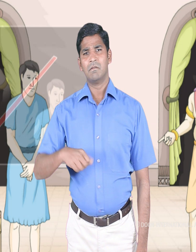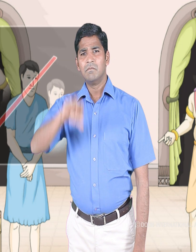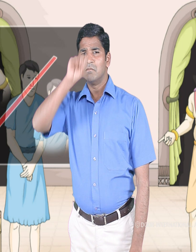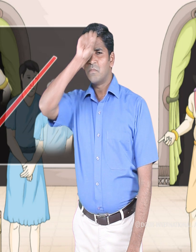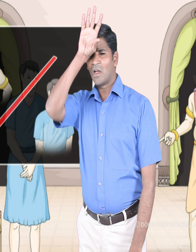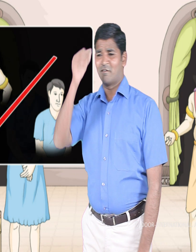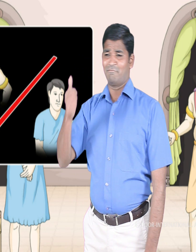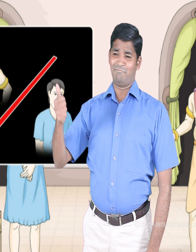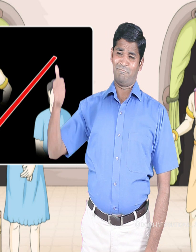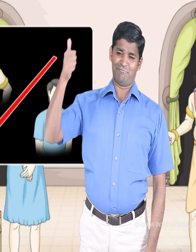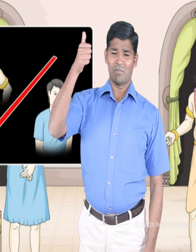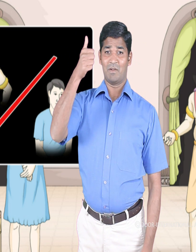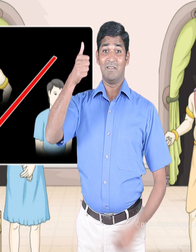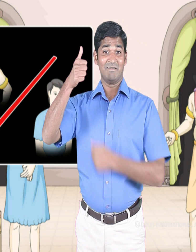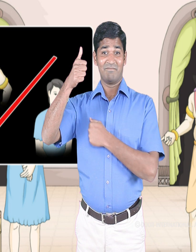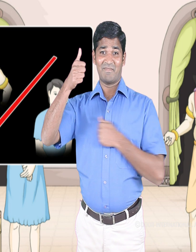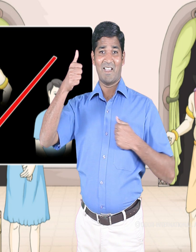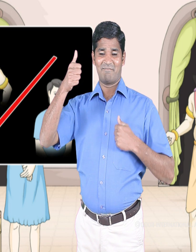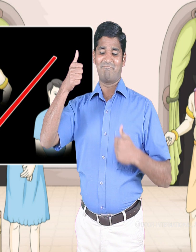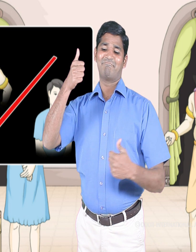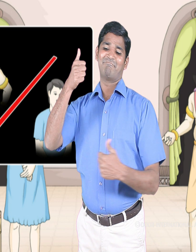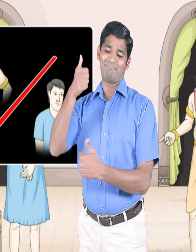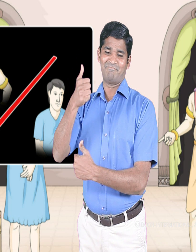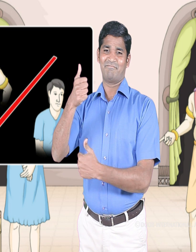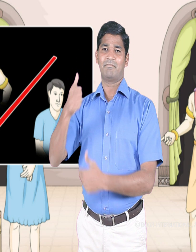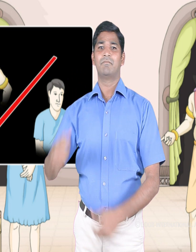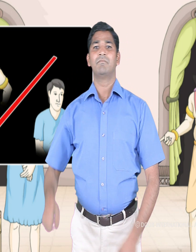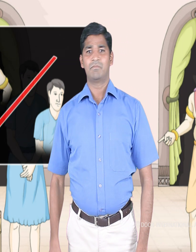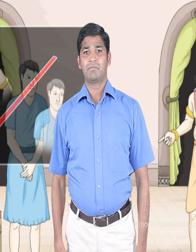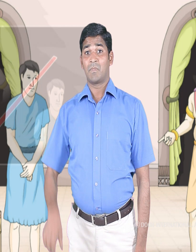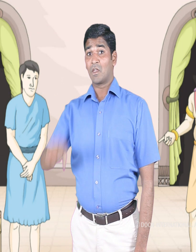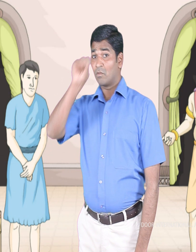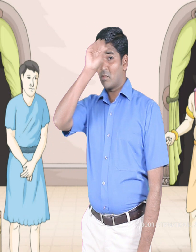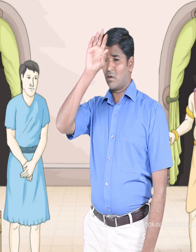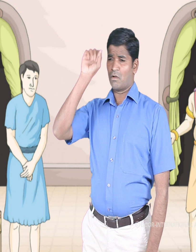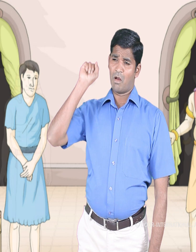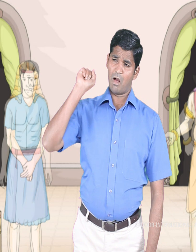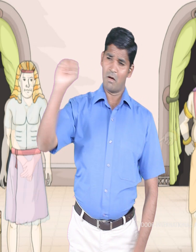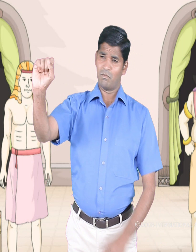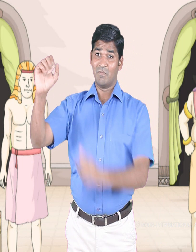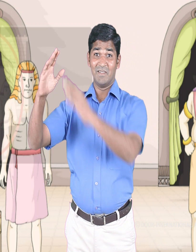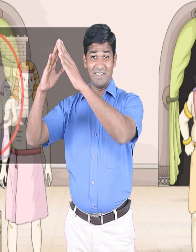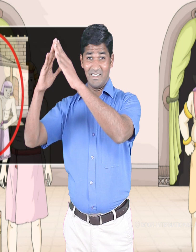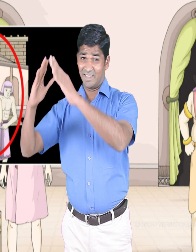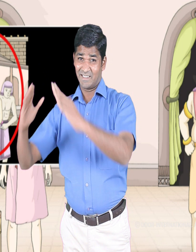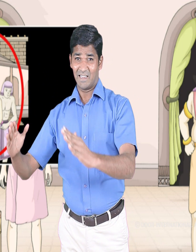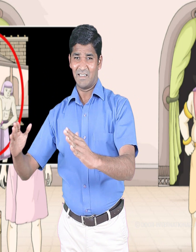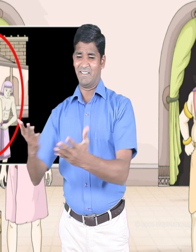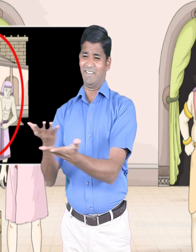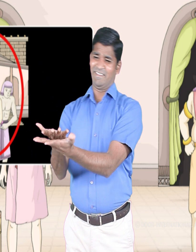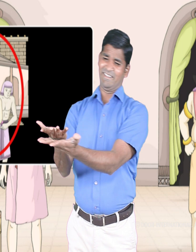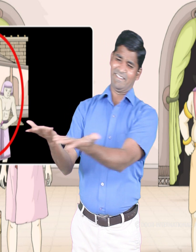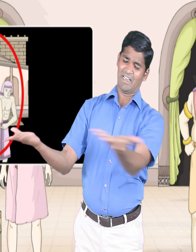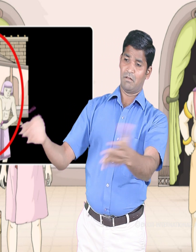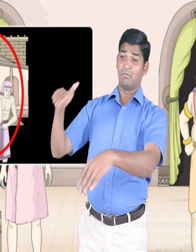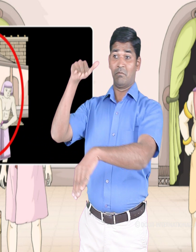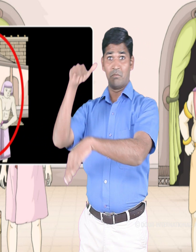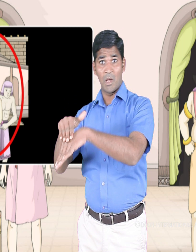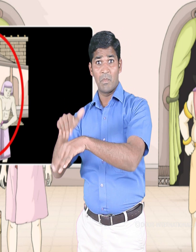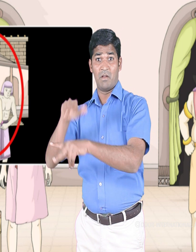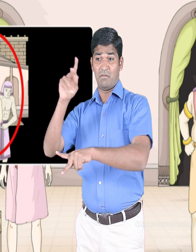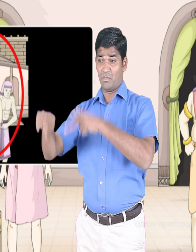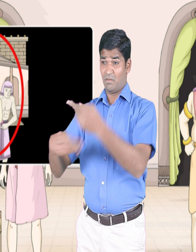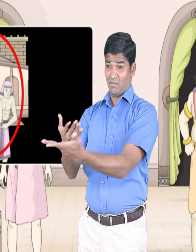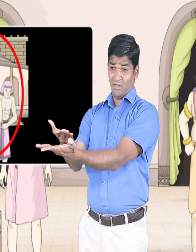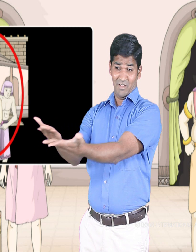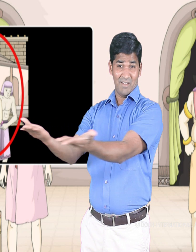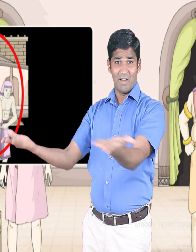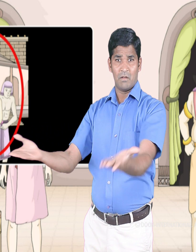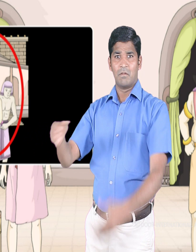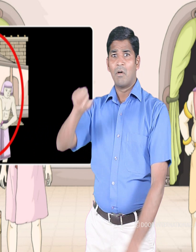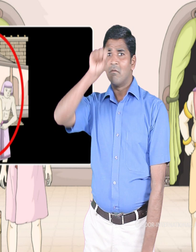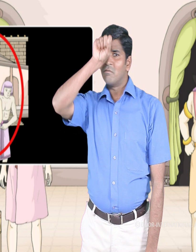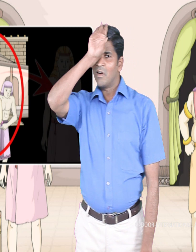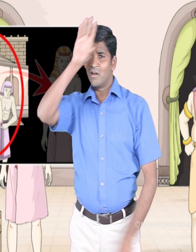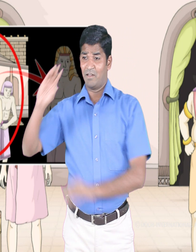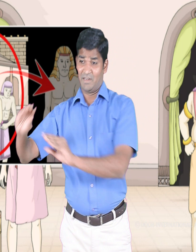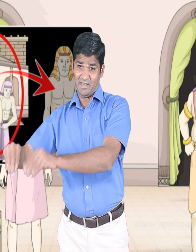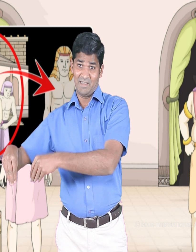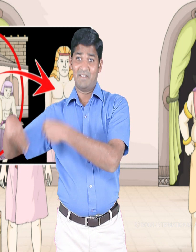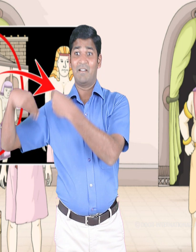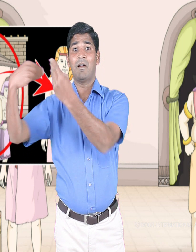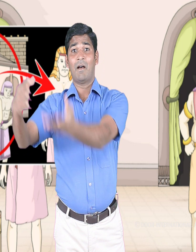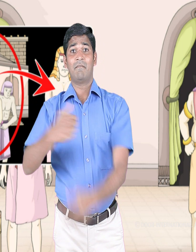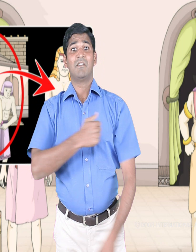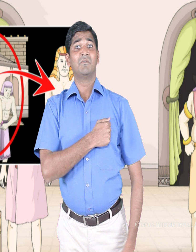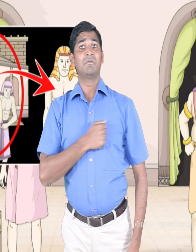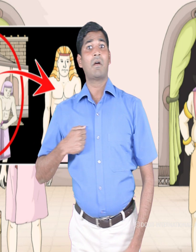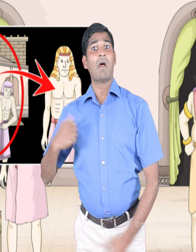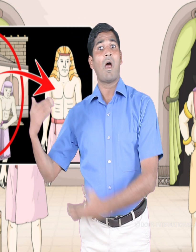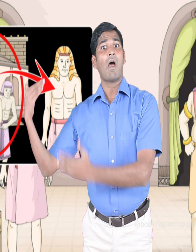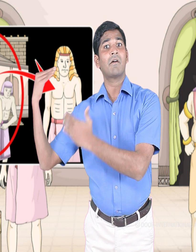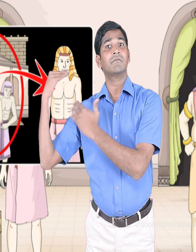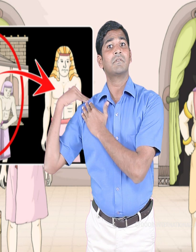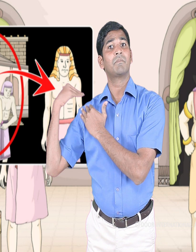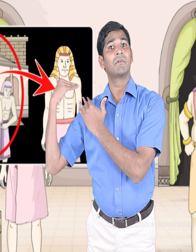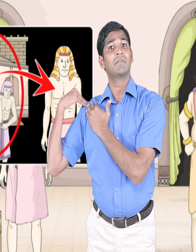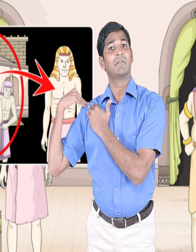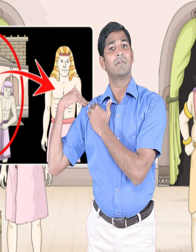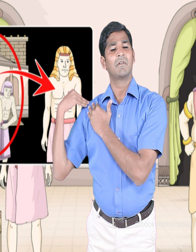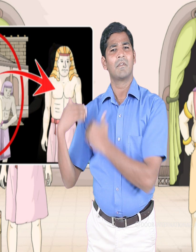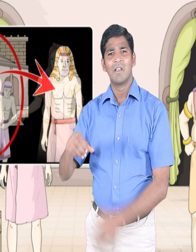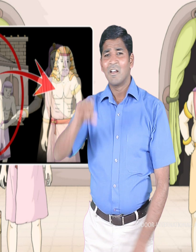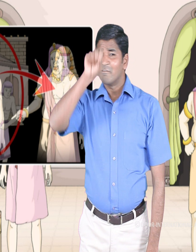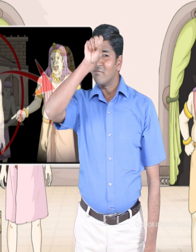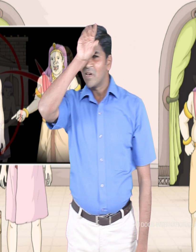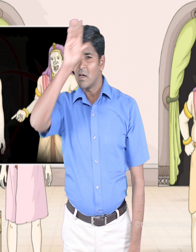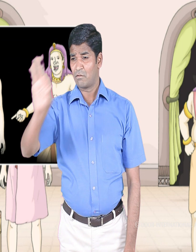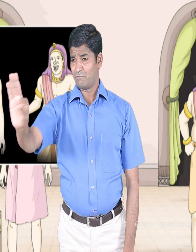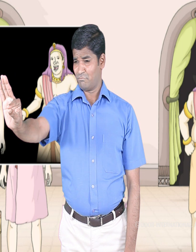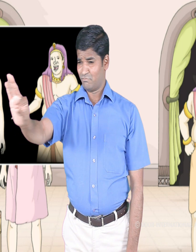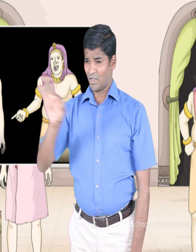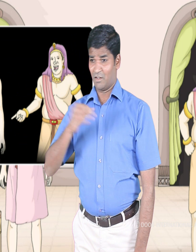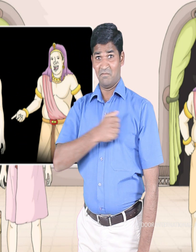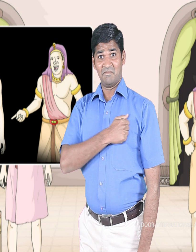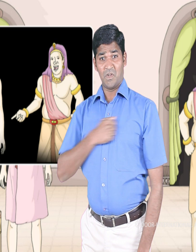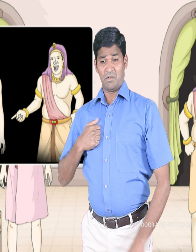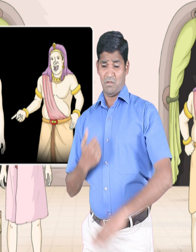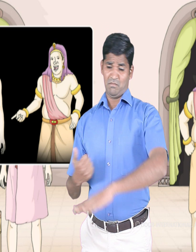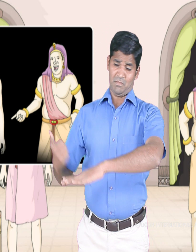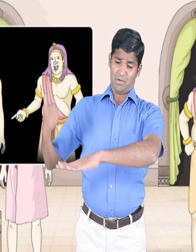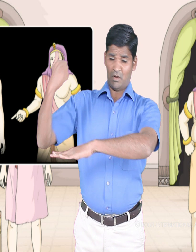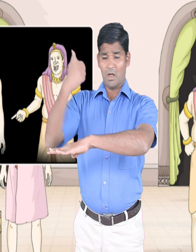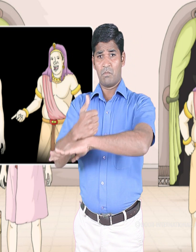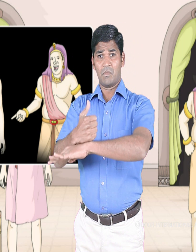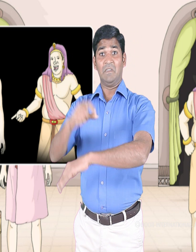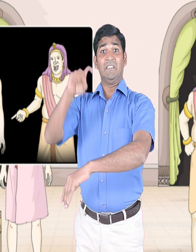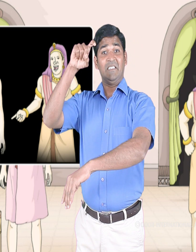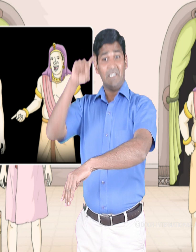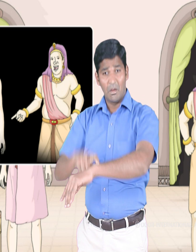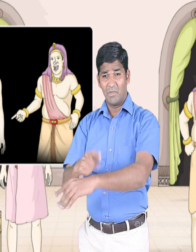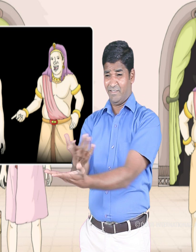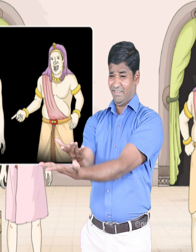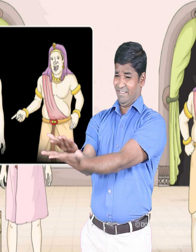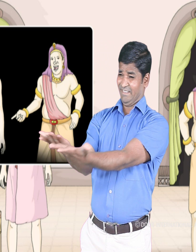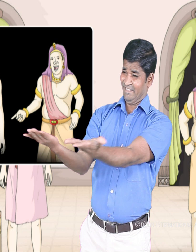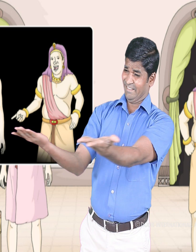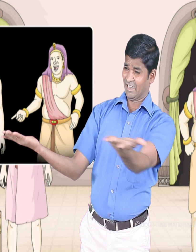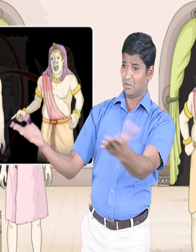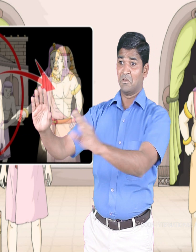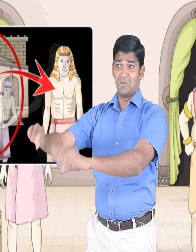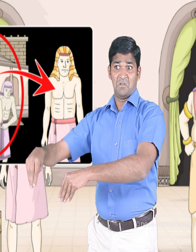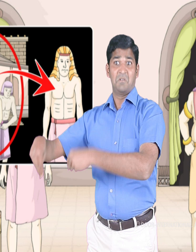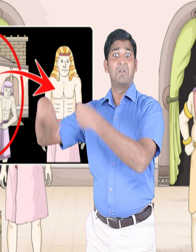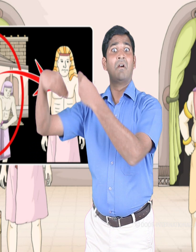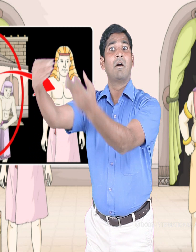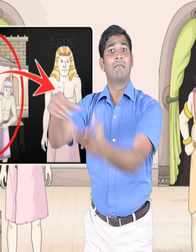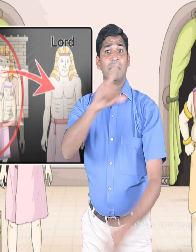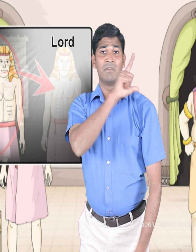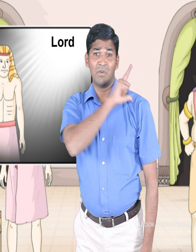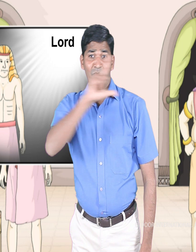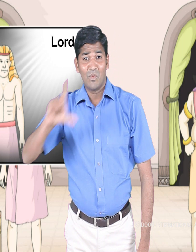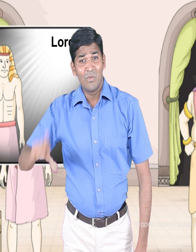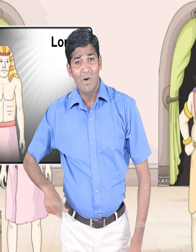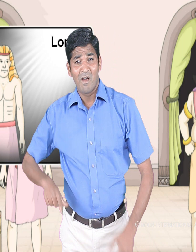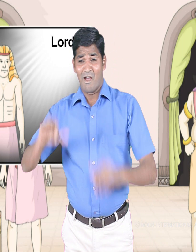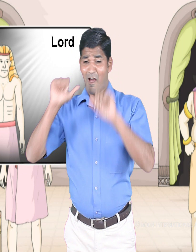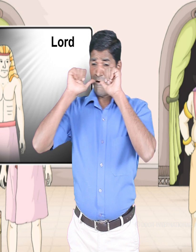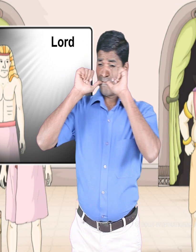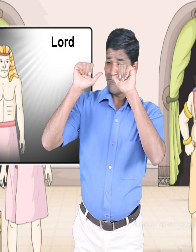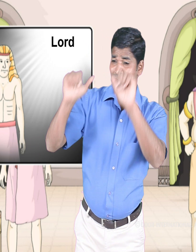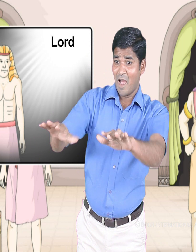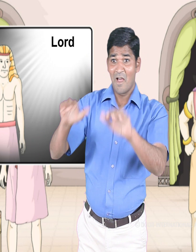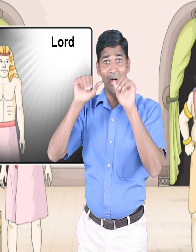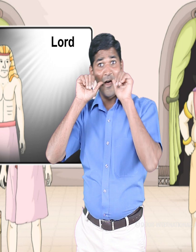Potiphar put him in charge of his household and entrusted him with everything he owned.